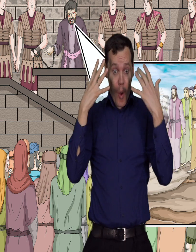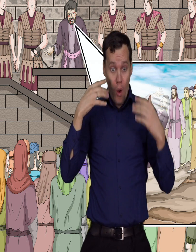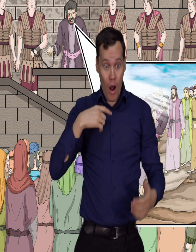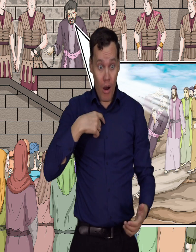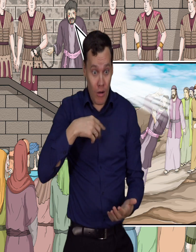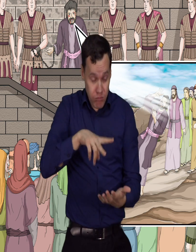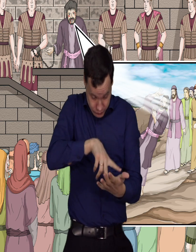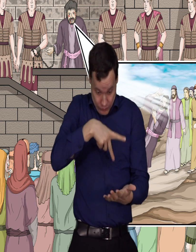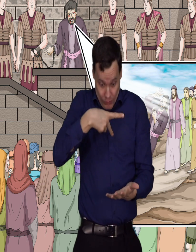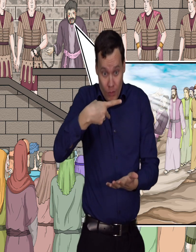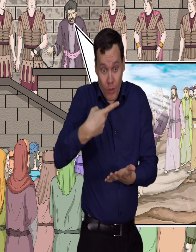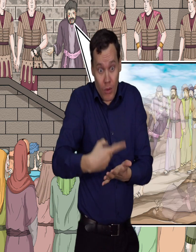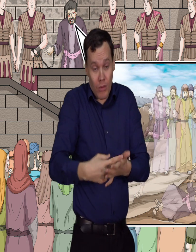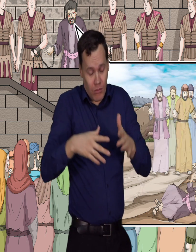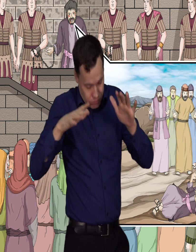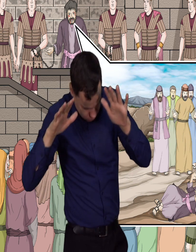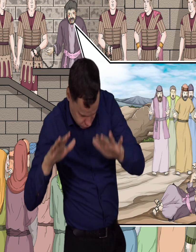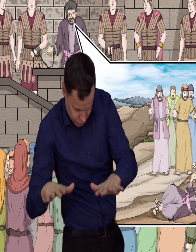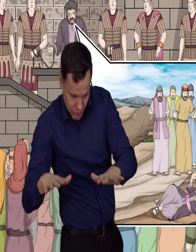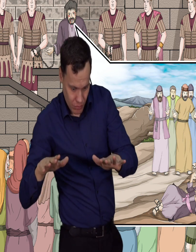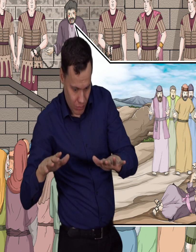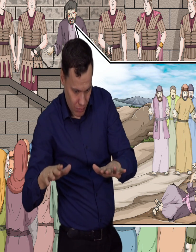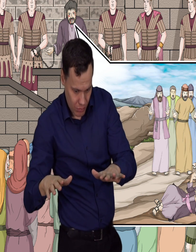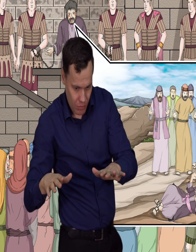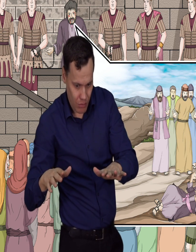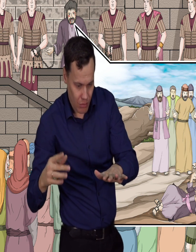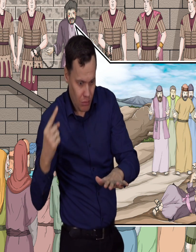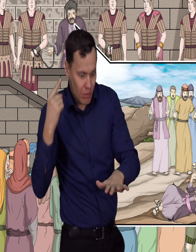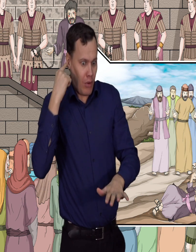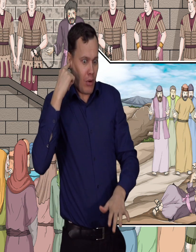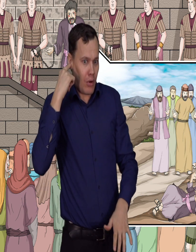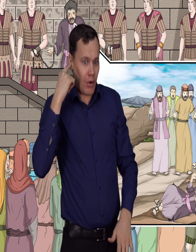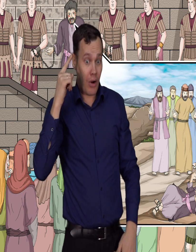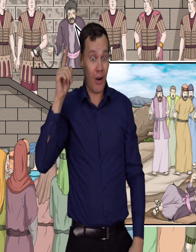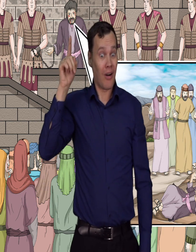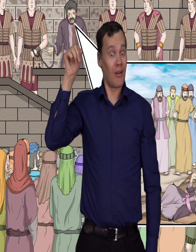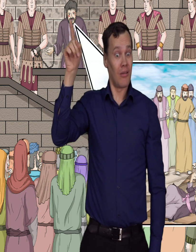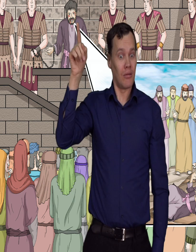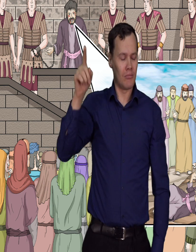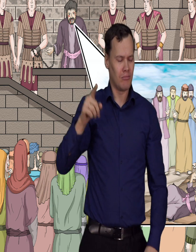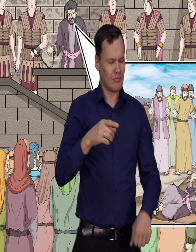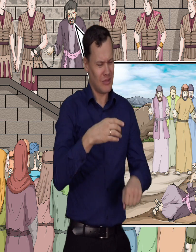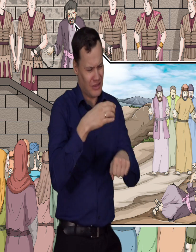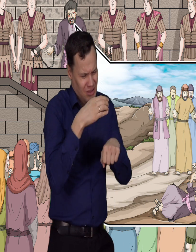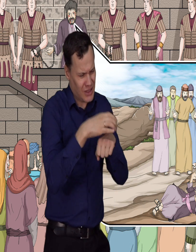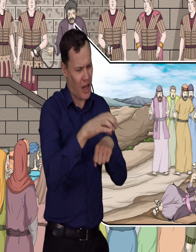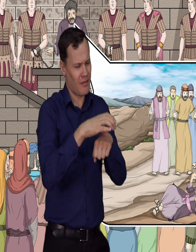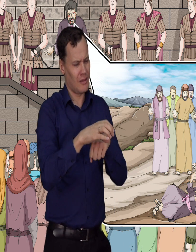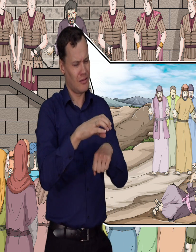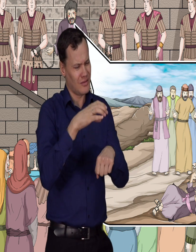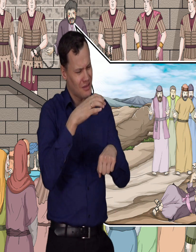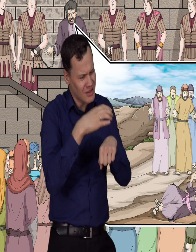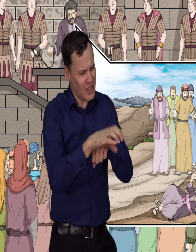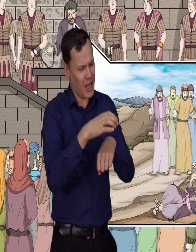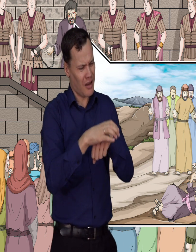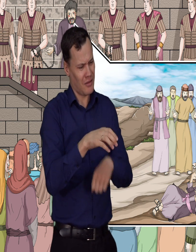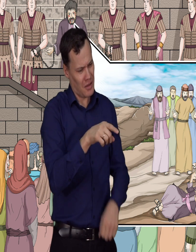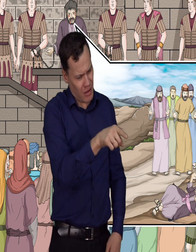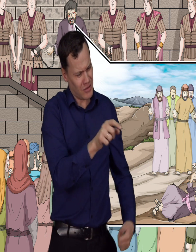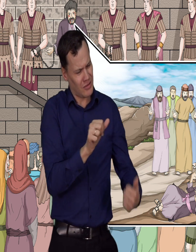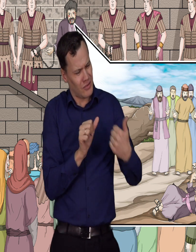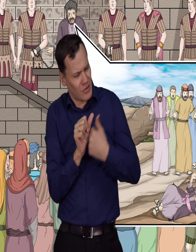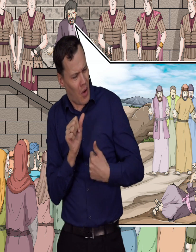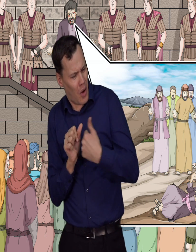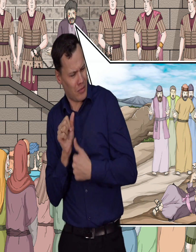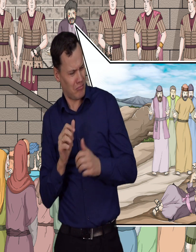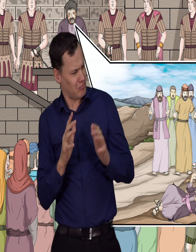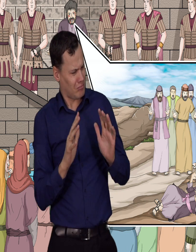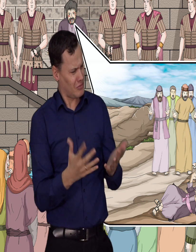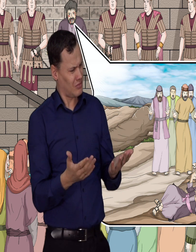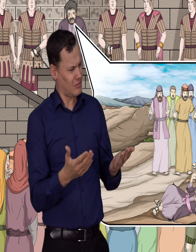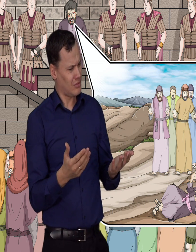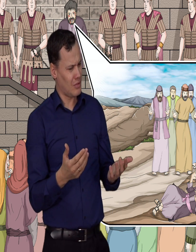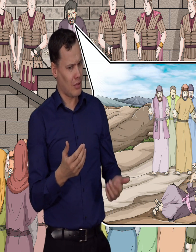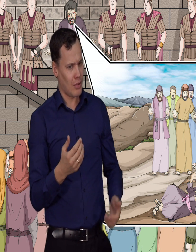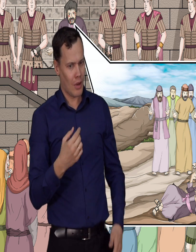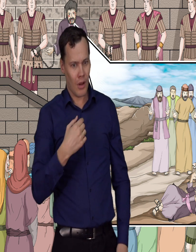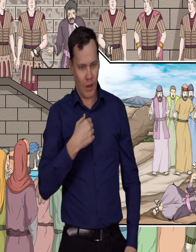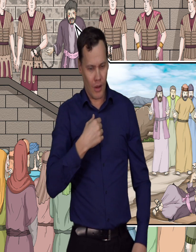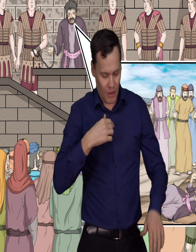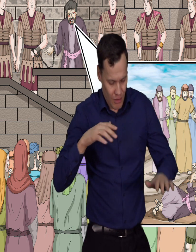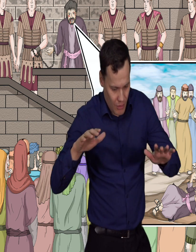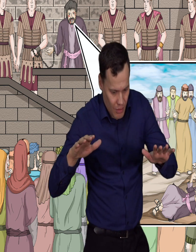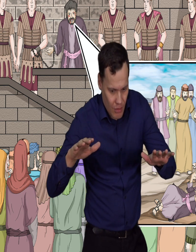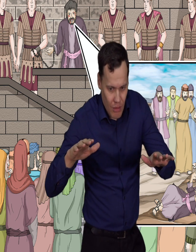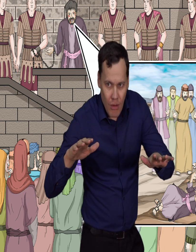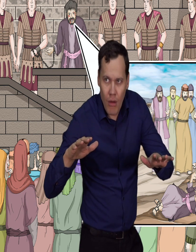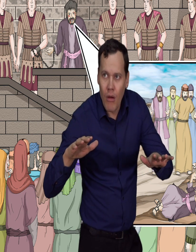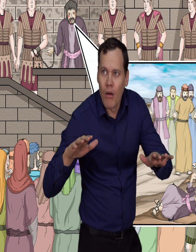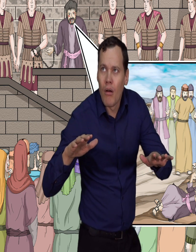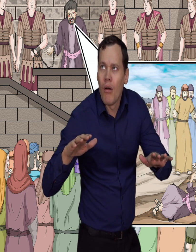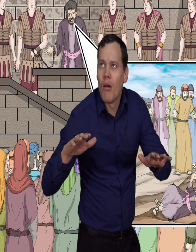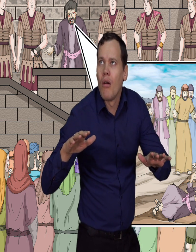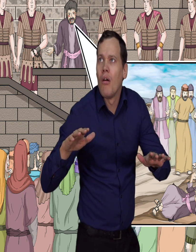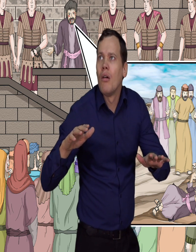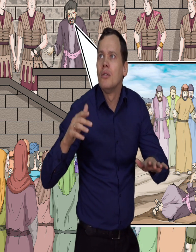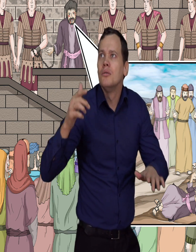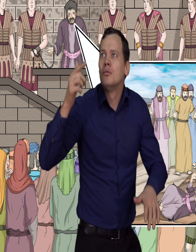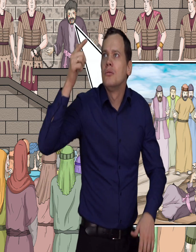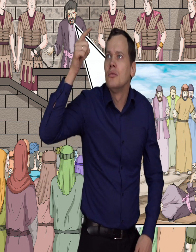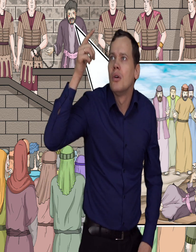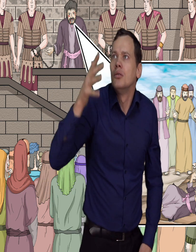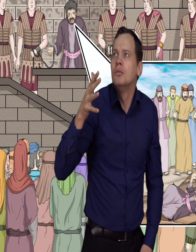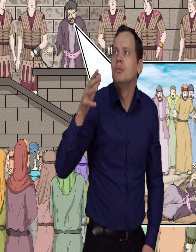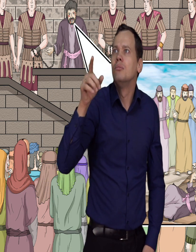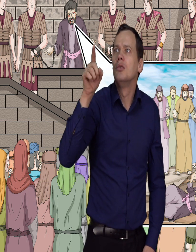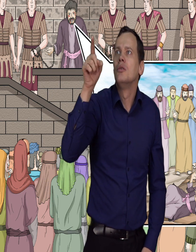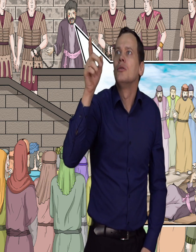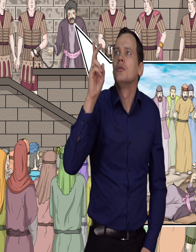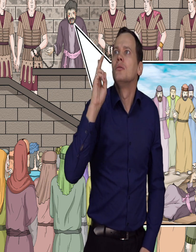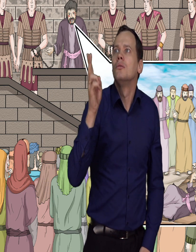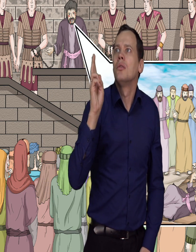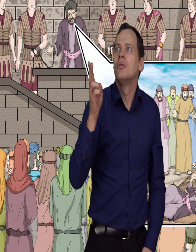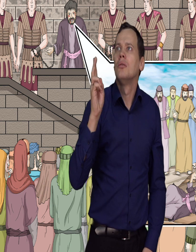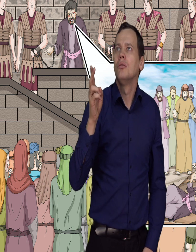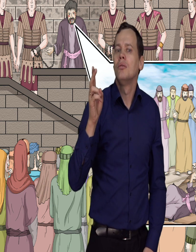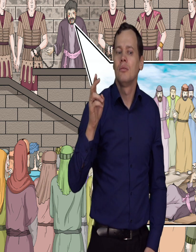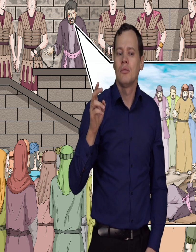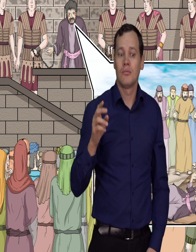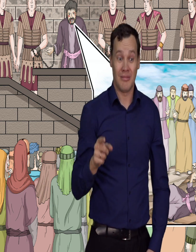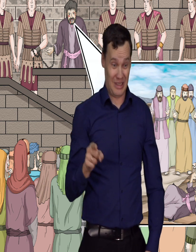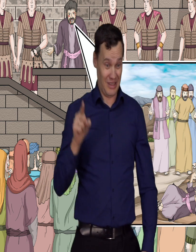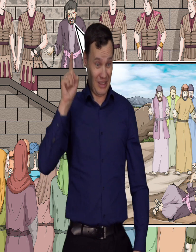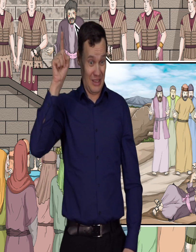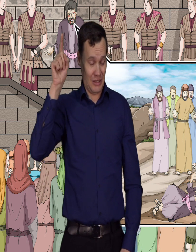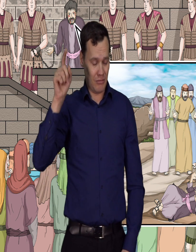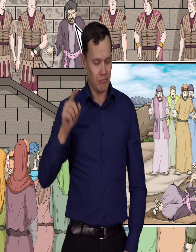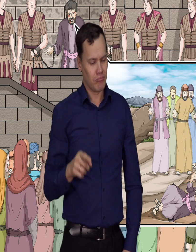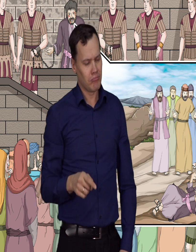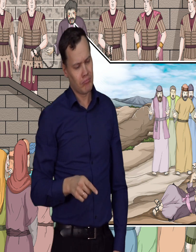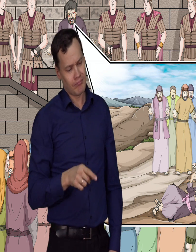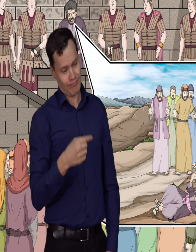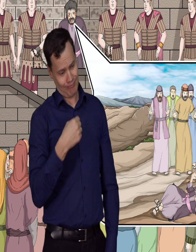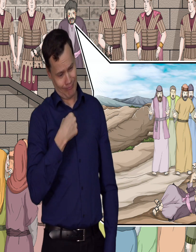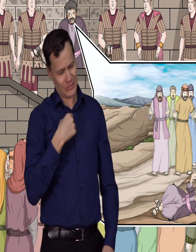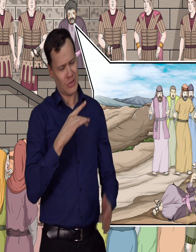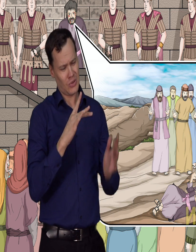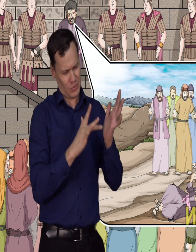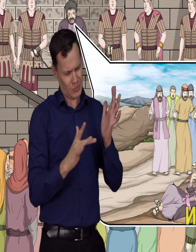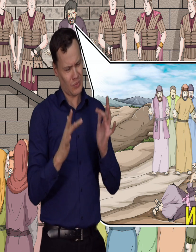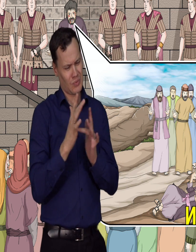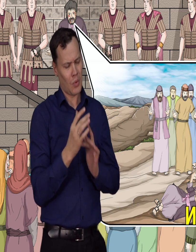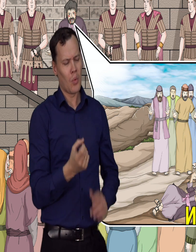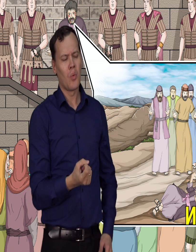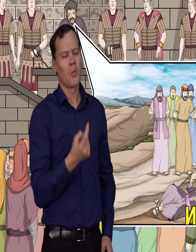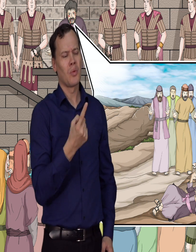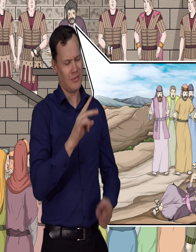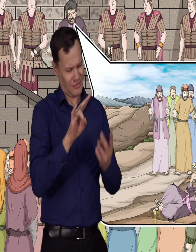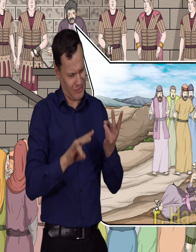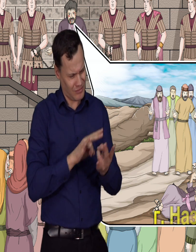I fell to the ground and heard a voice say to me, ‘Saul, Saul, why do you persecute Me?’ ‘Who are You, Lord?’ I asked.